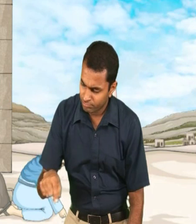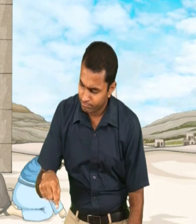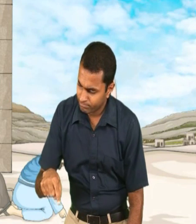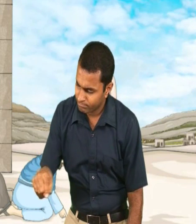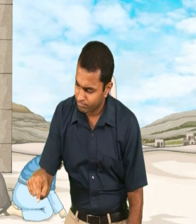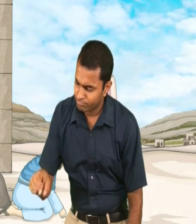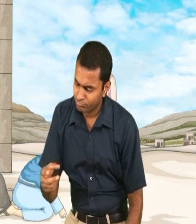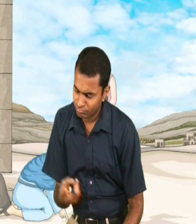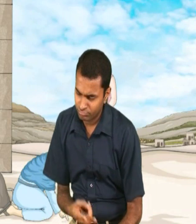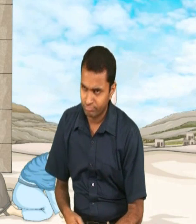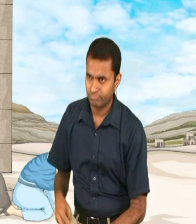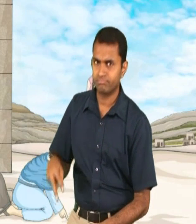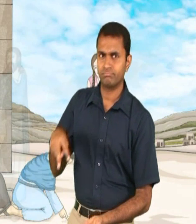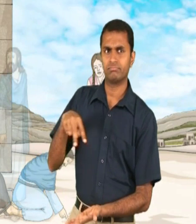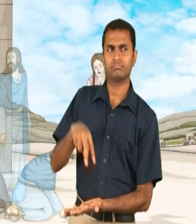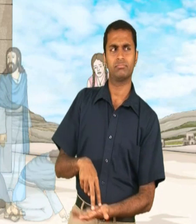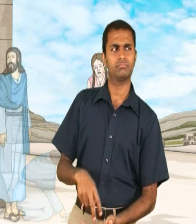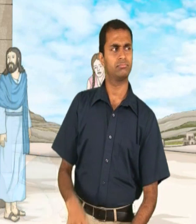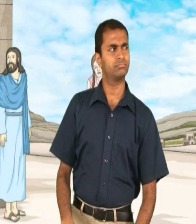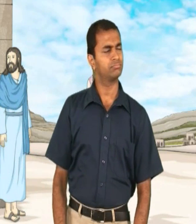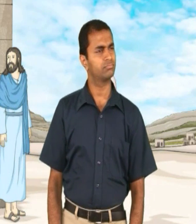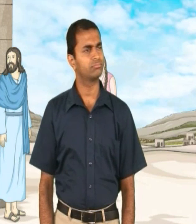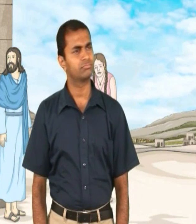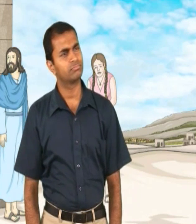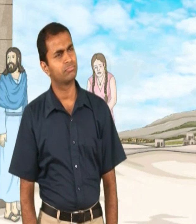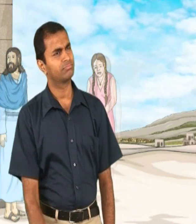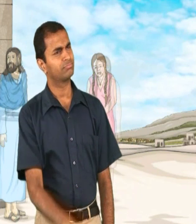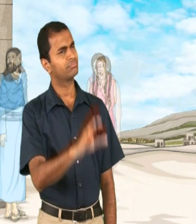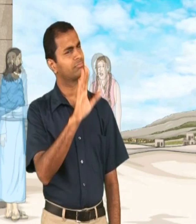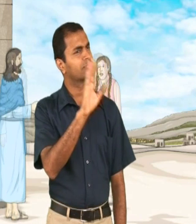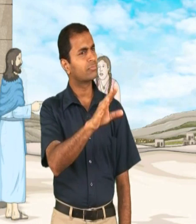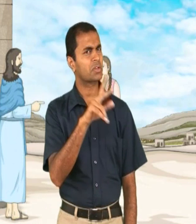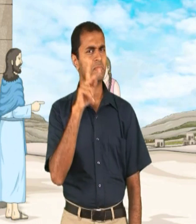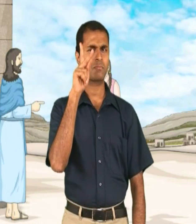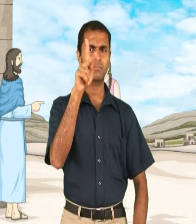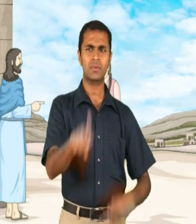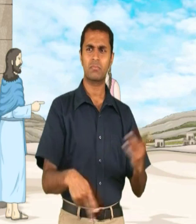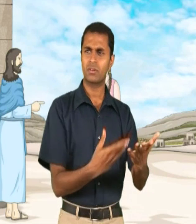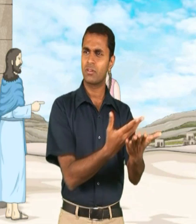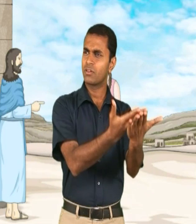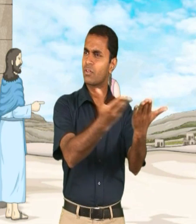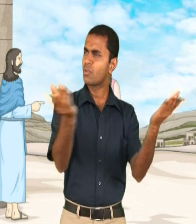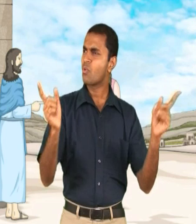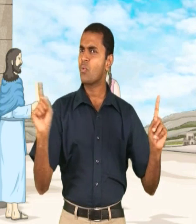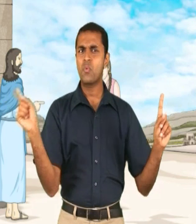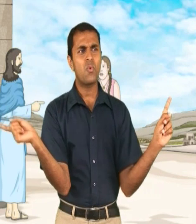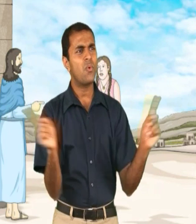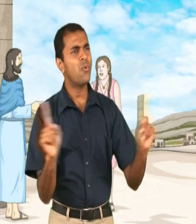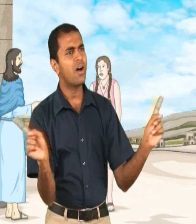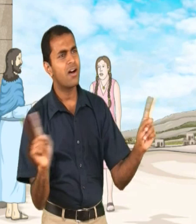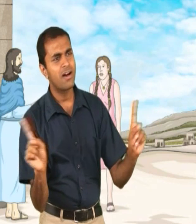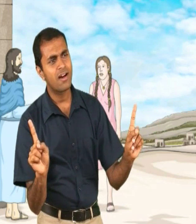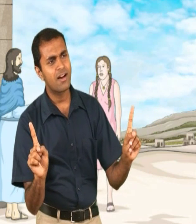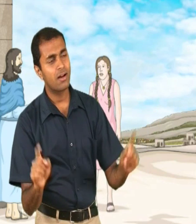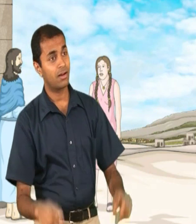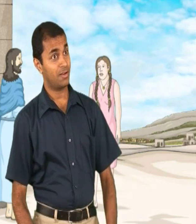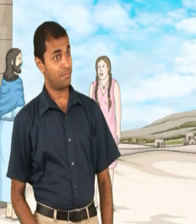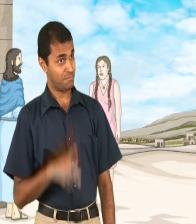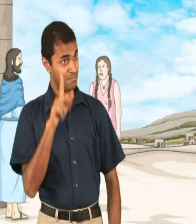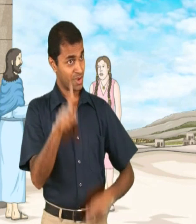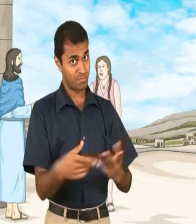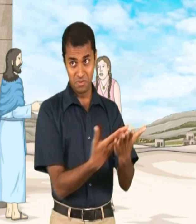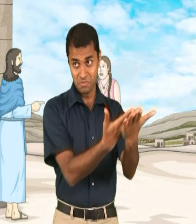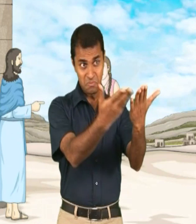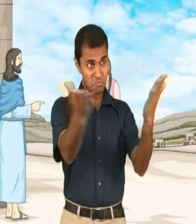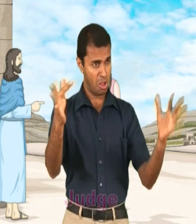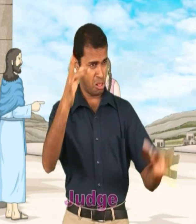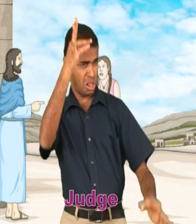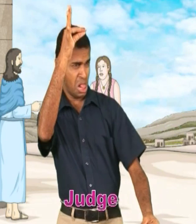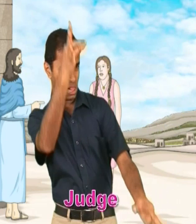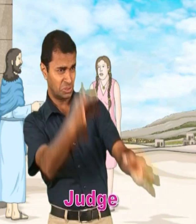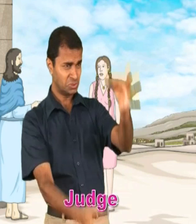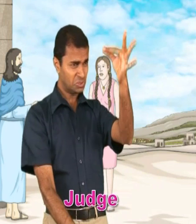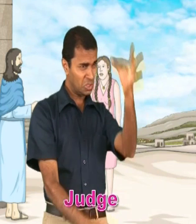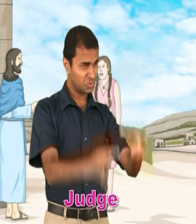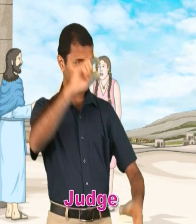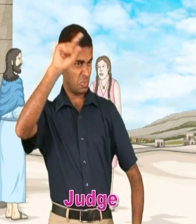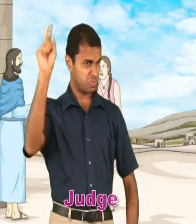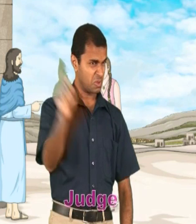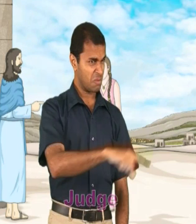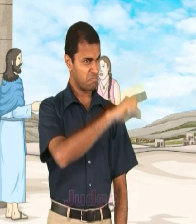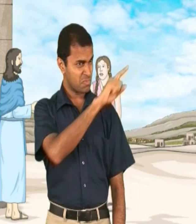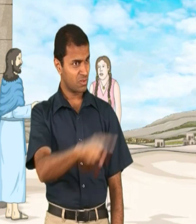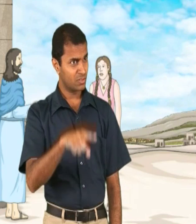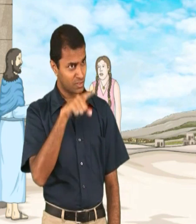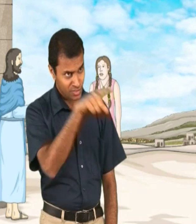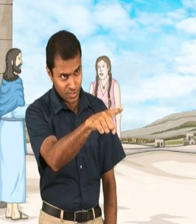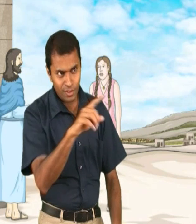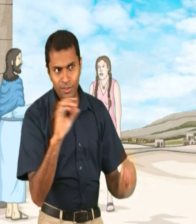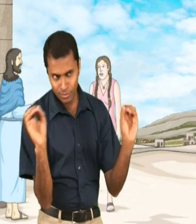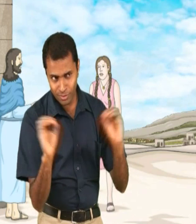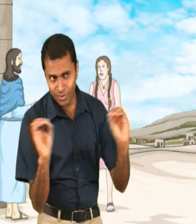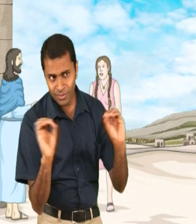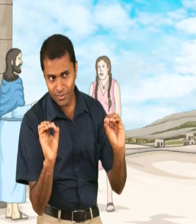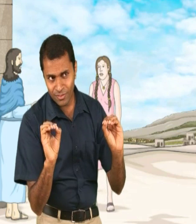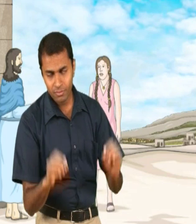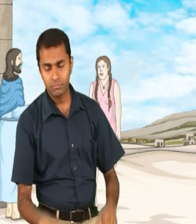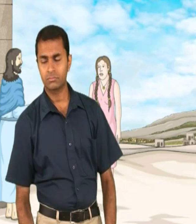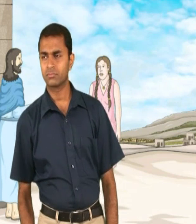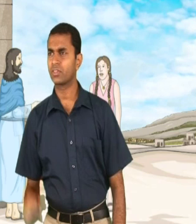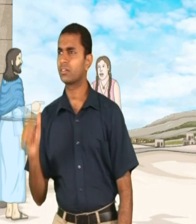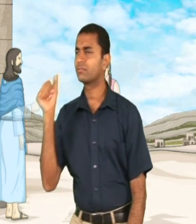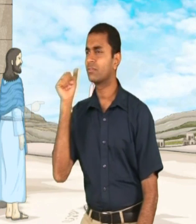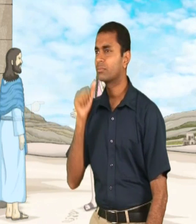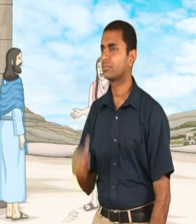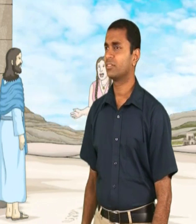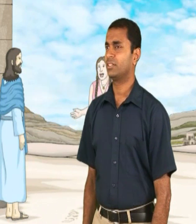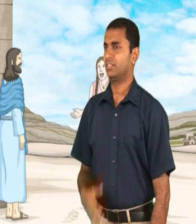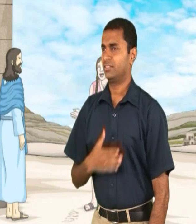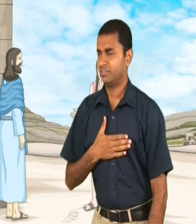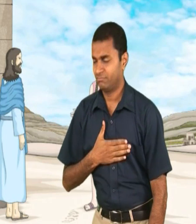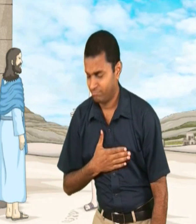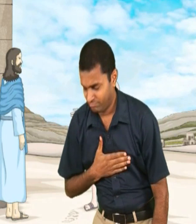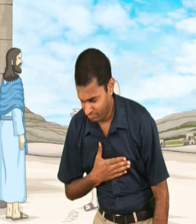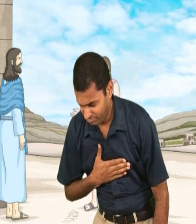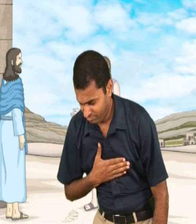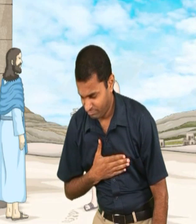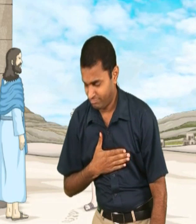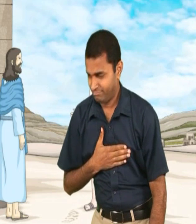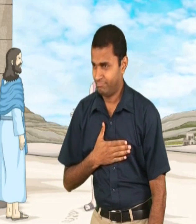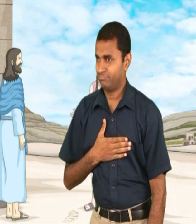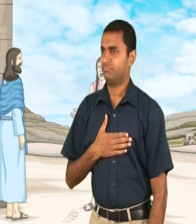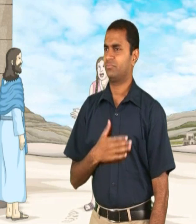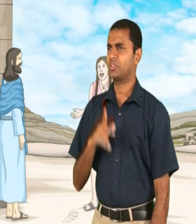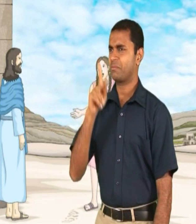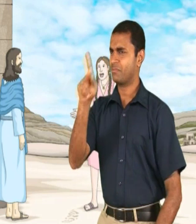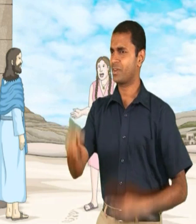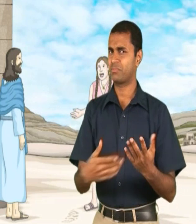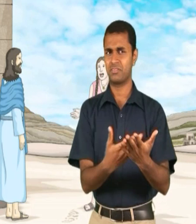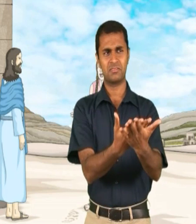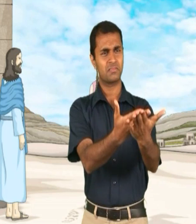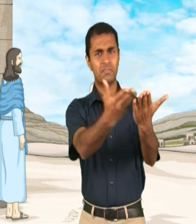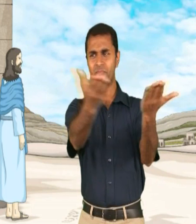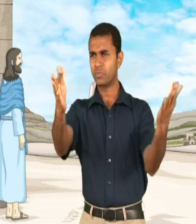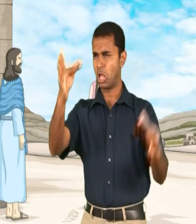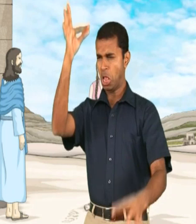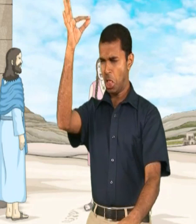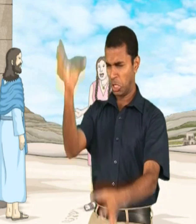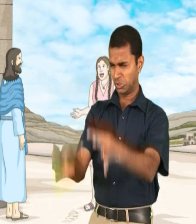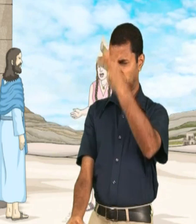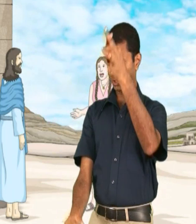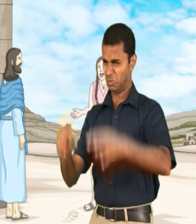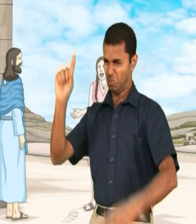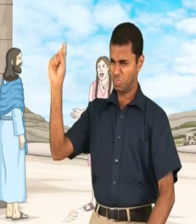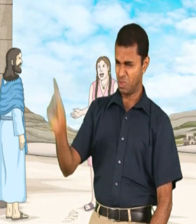Then Jesus straightened up and asked her, “Woman, where are your accusers?